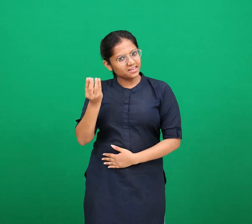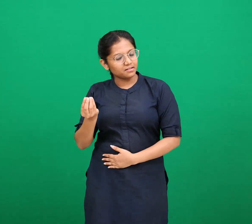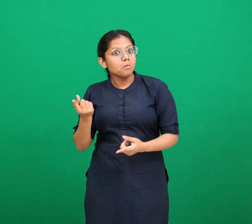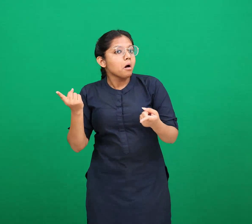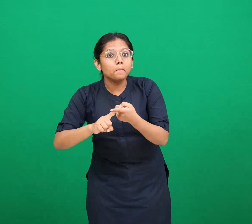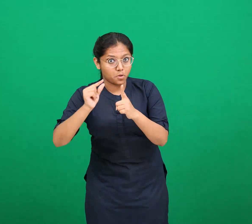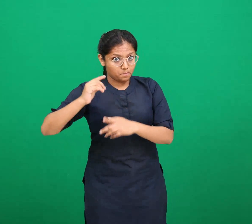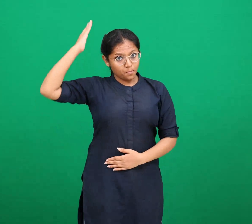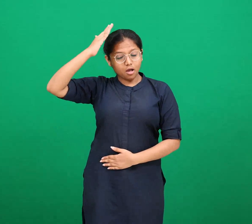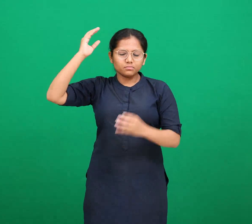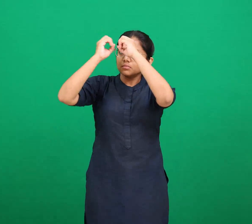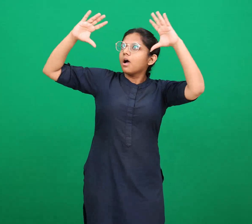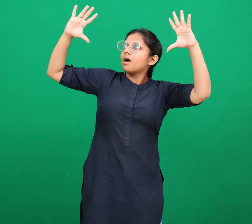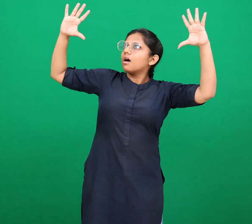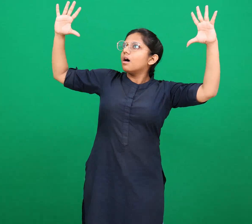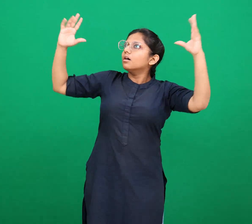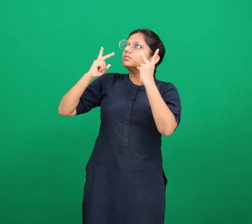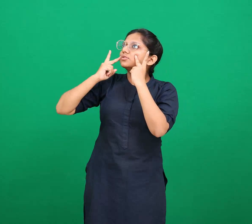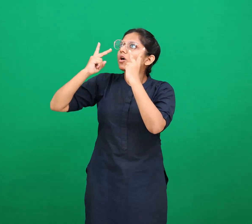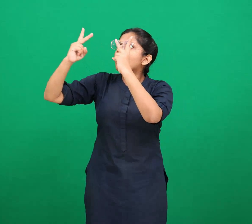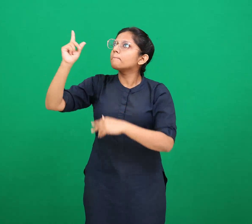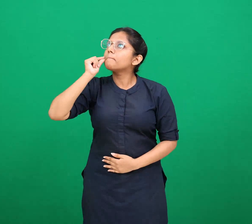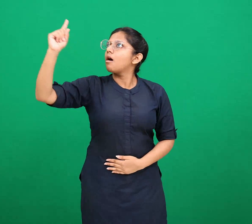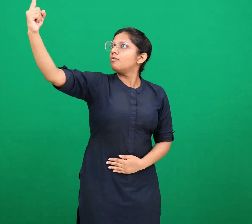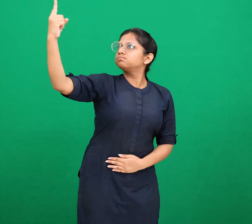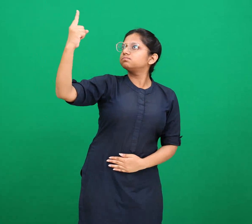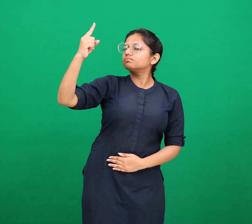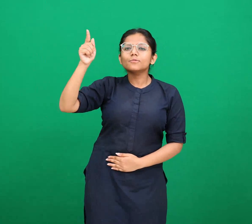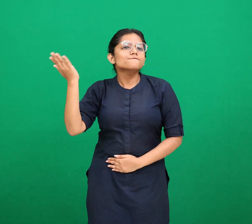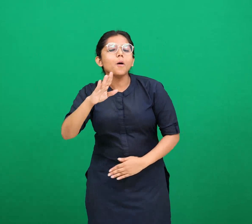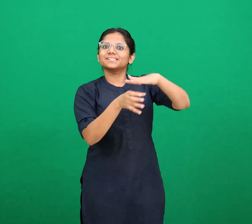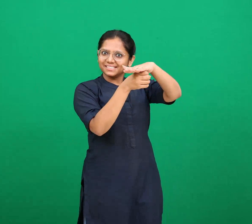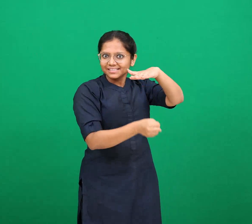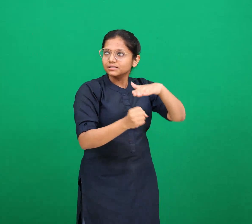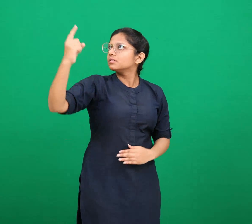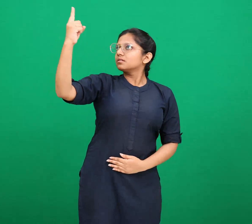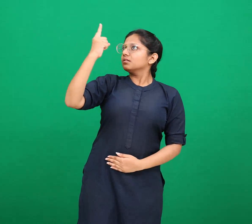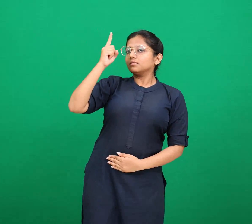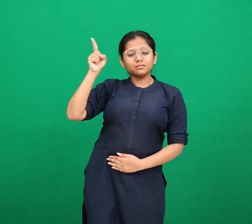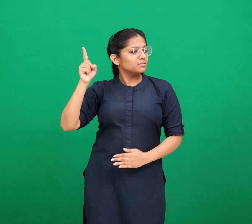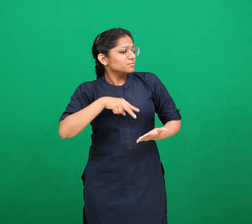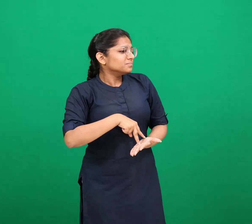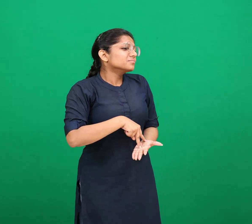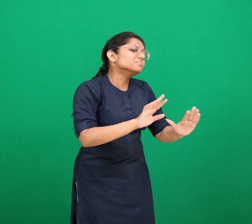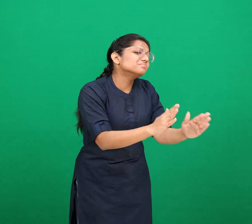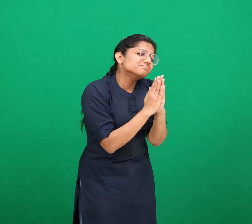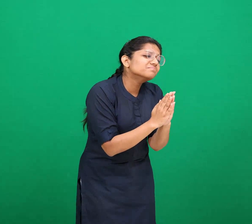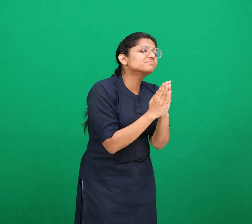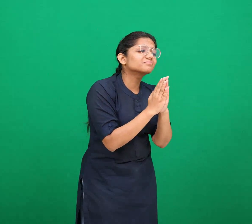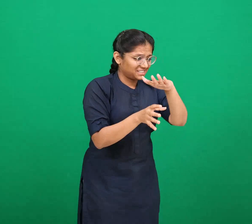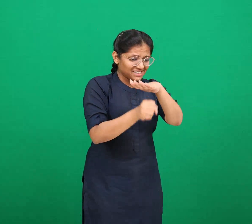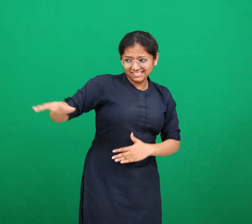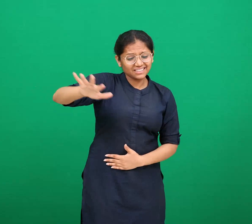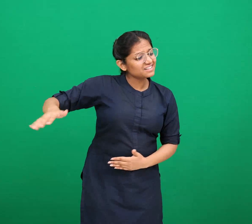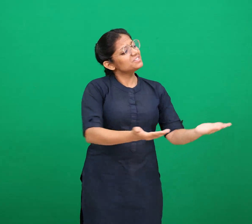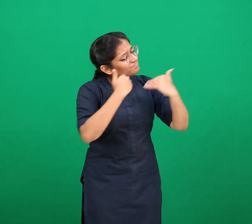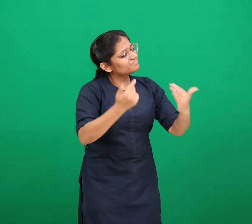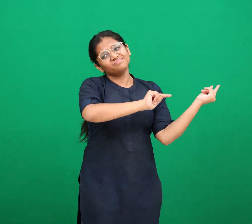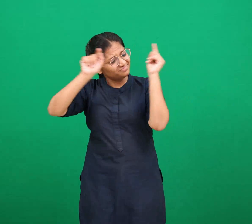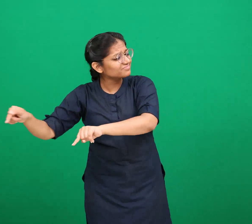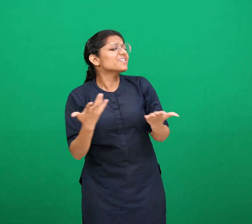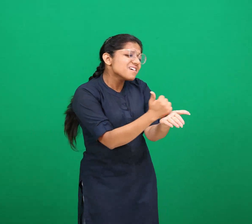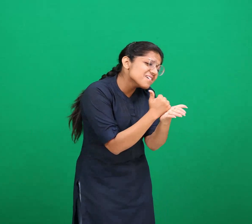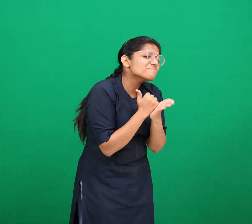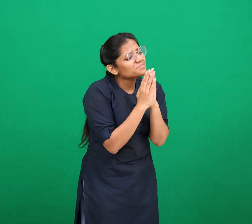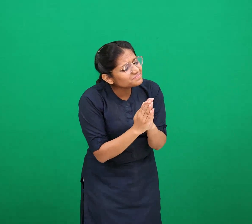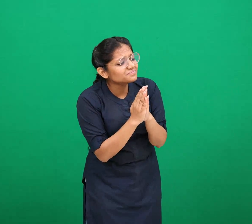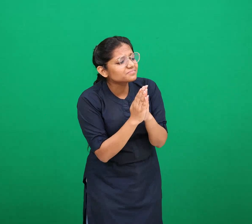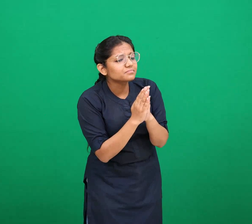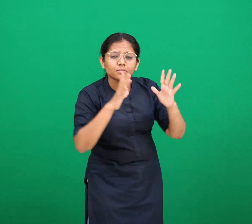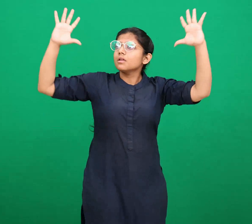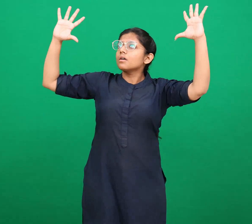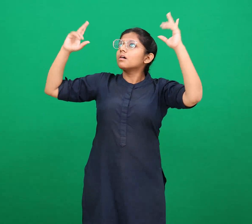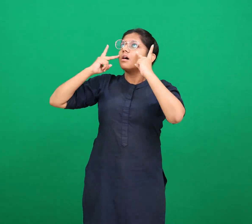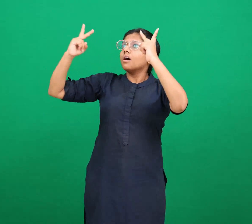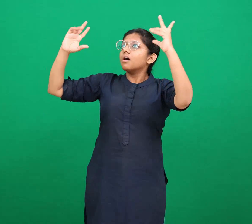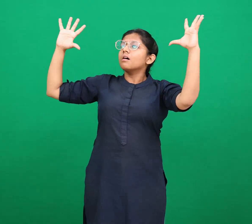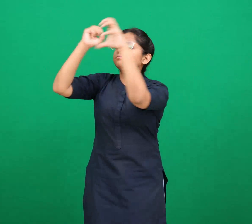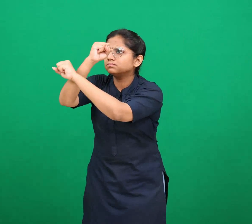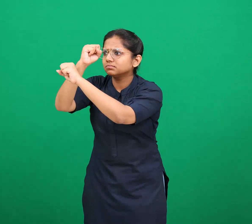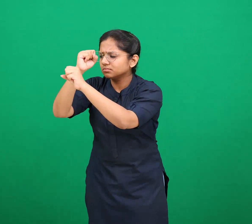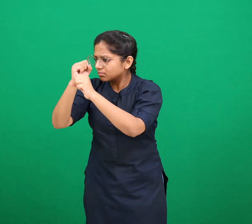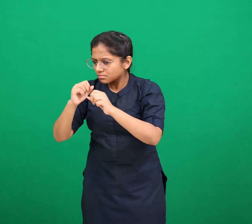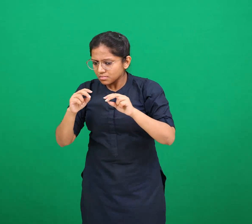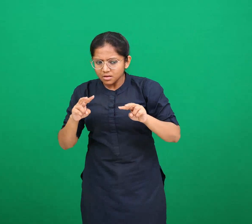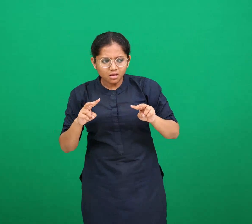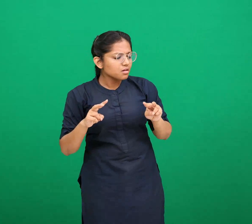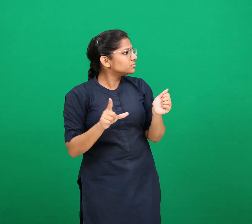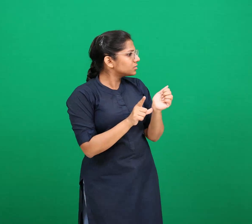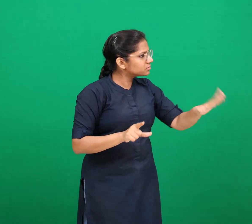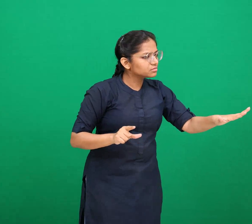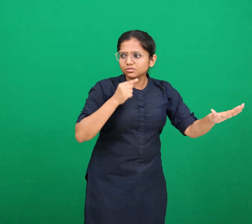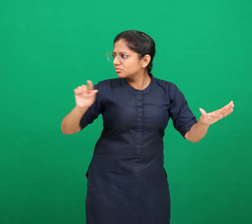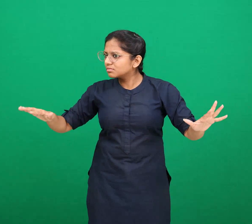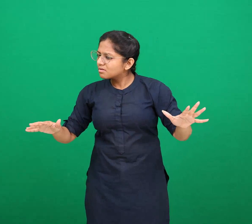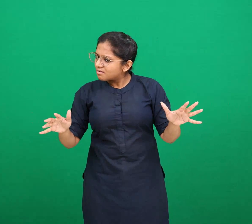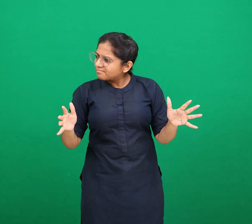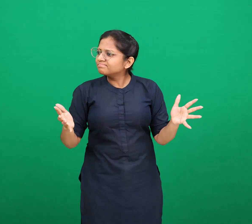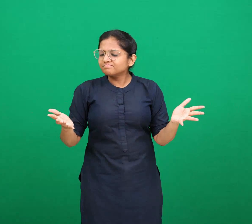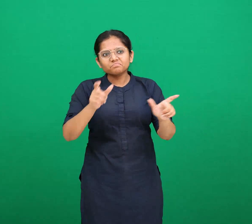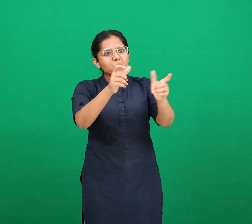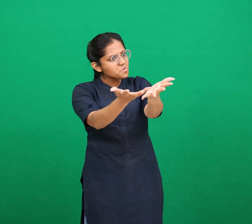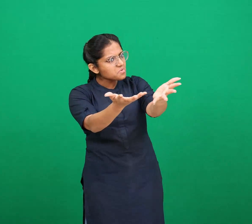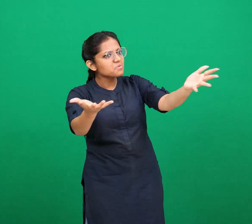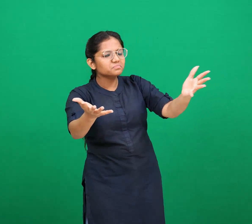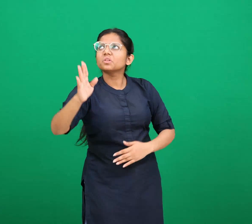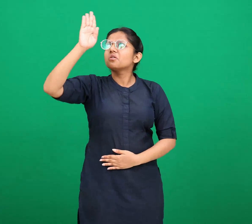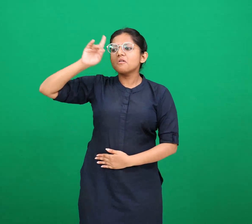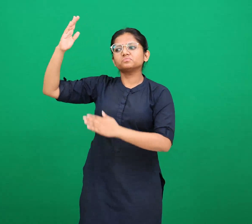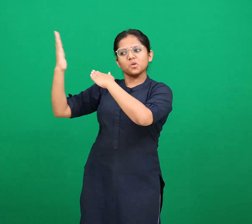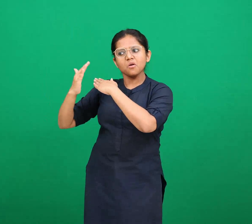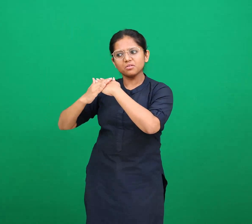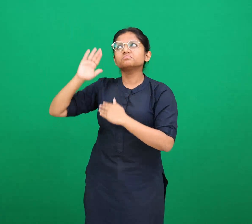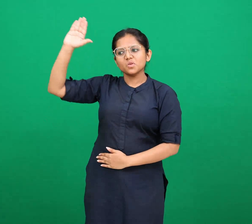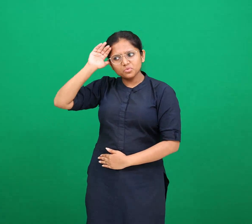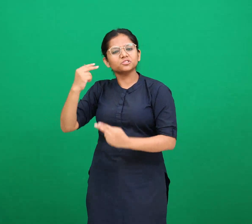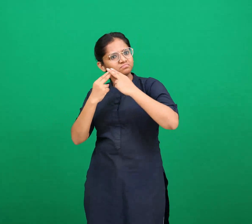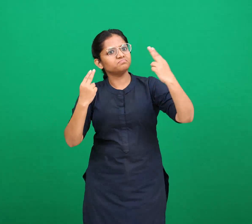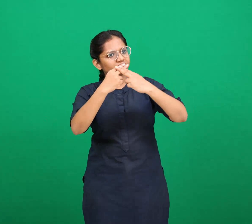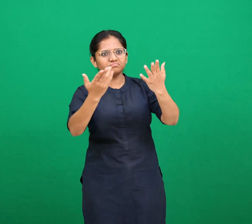During the night, Paul had a vision of a man of Macedonia standing and pleading with him, "Come over to Macedonia and help us."